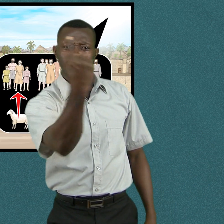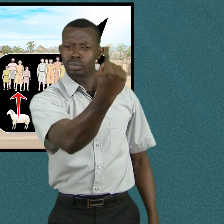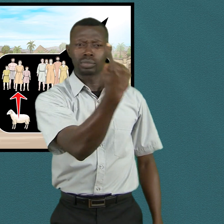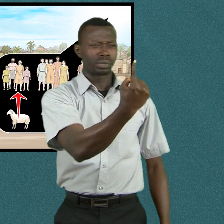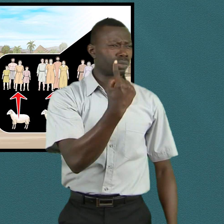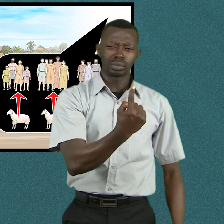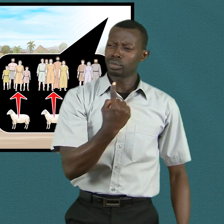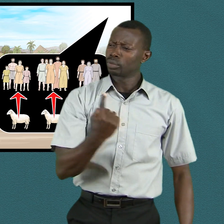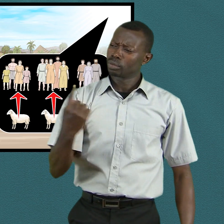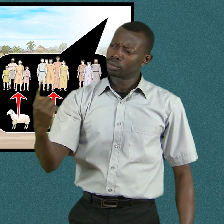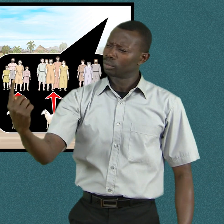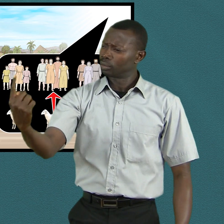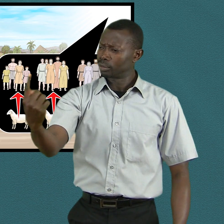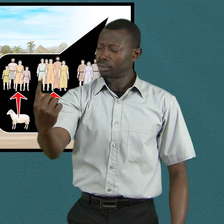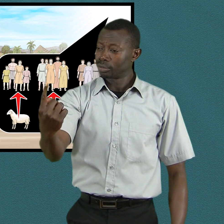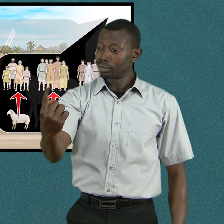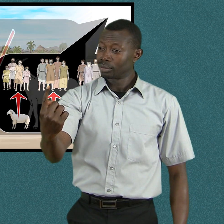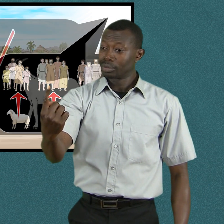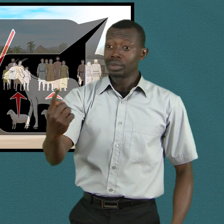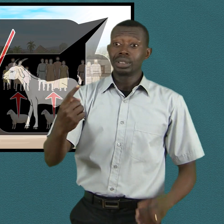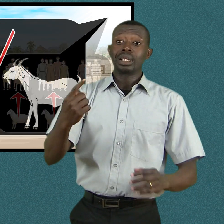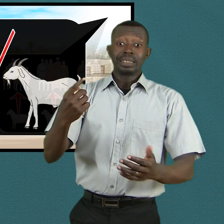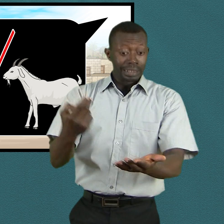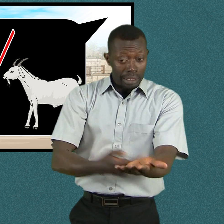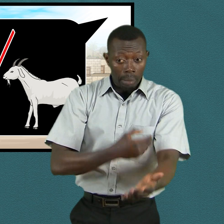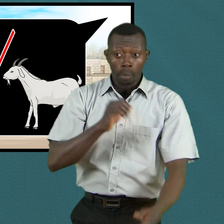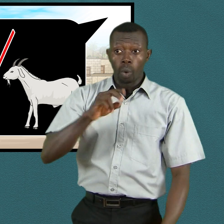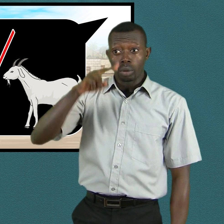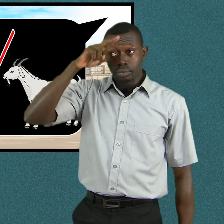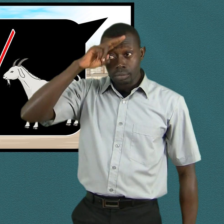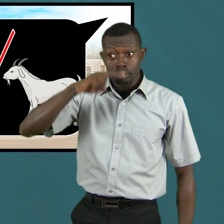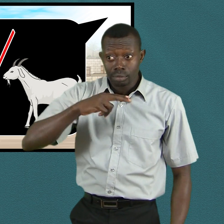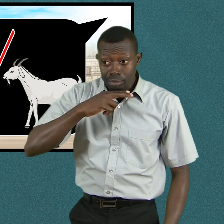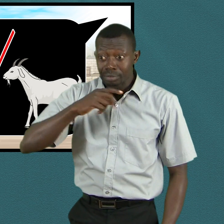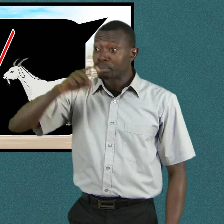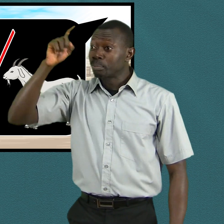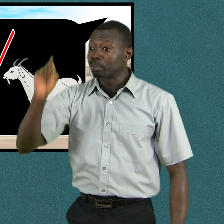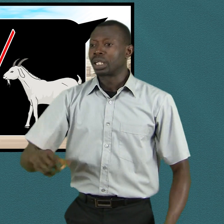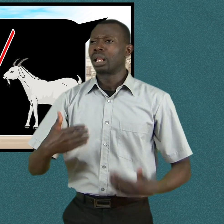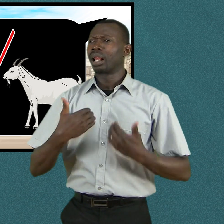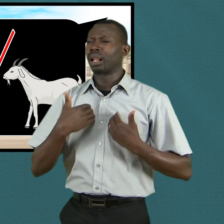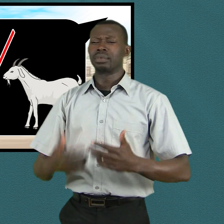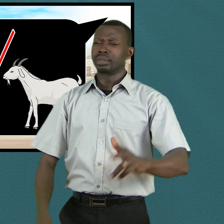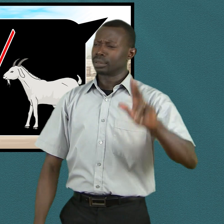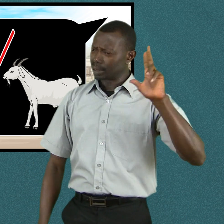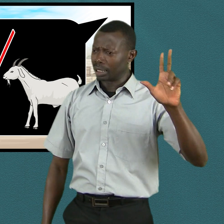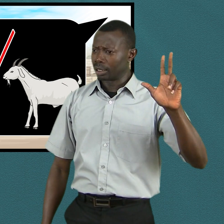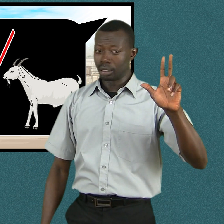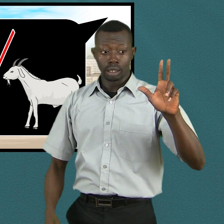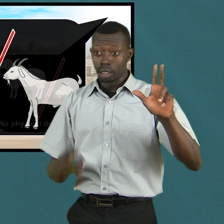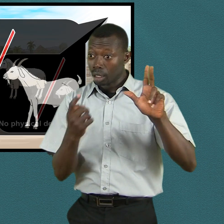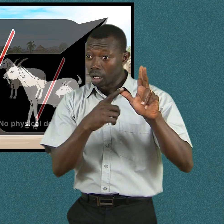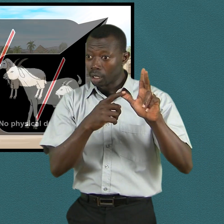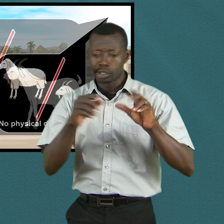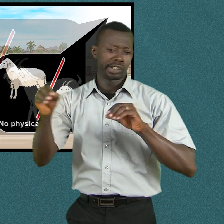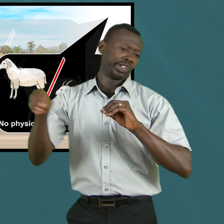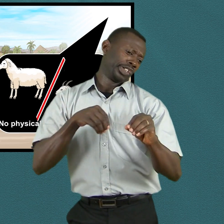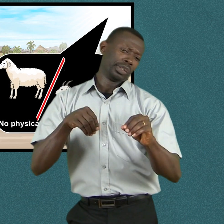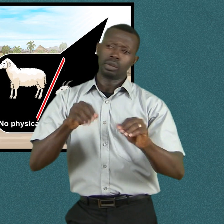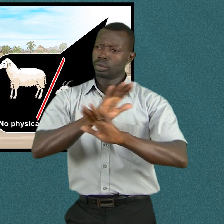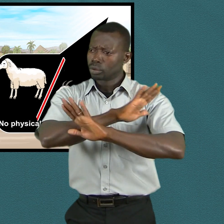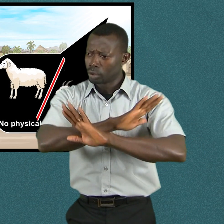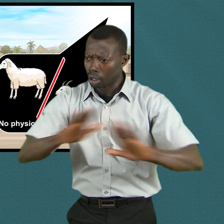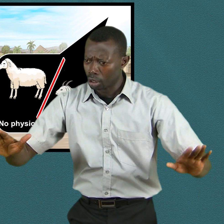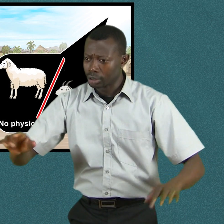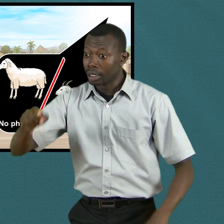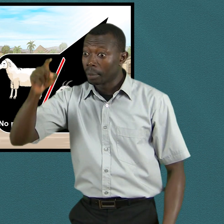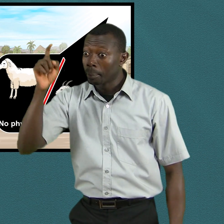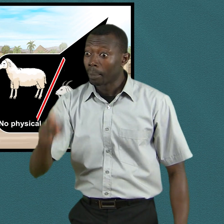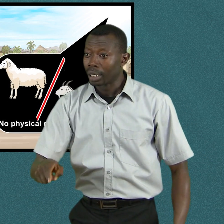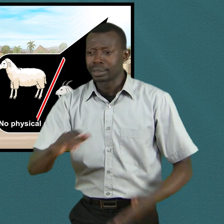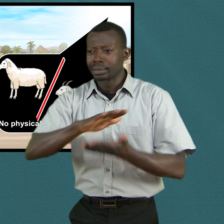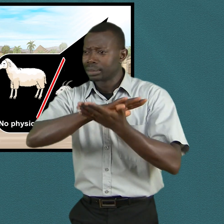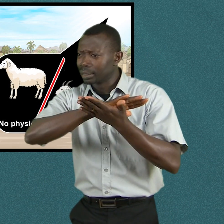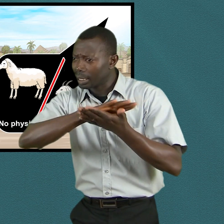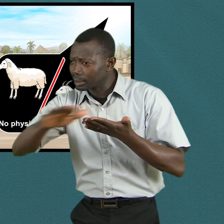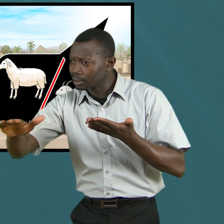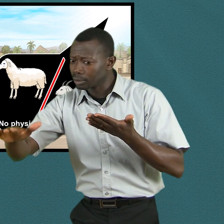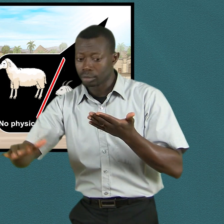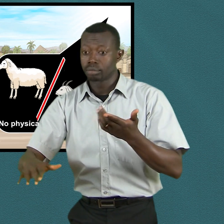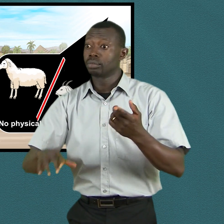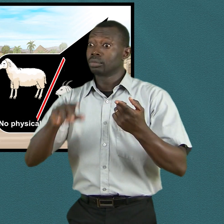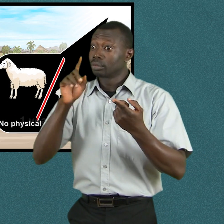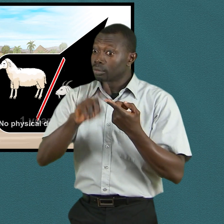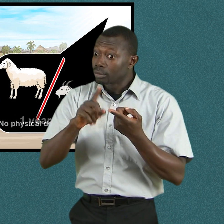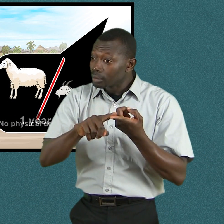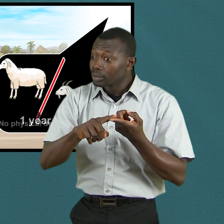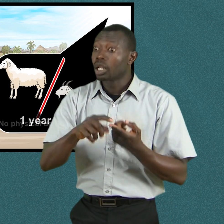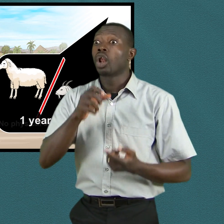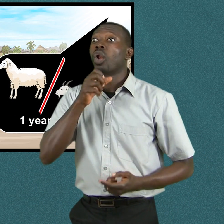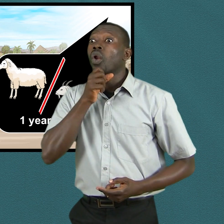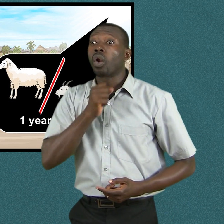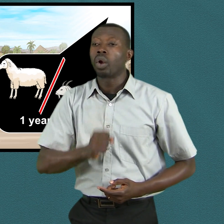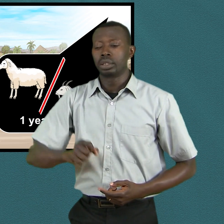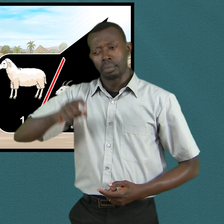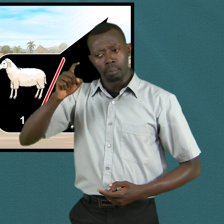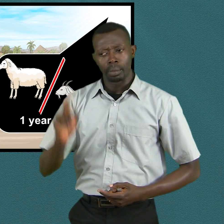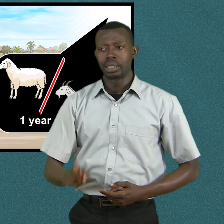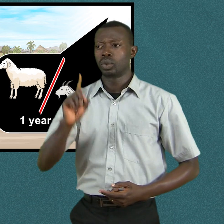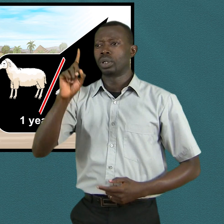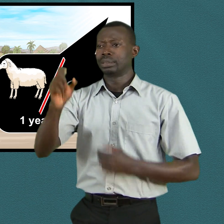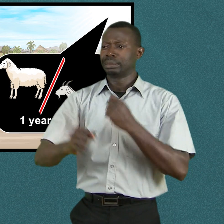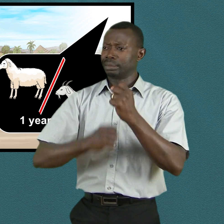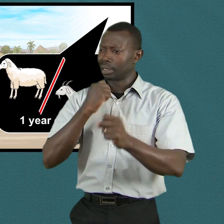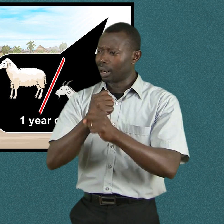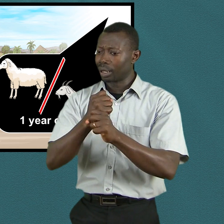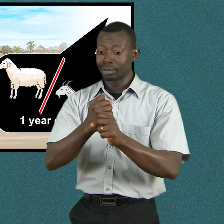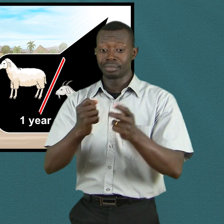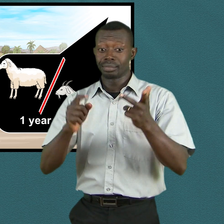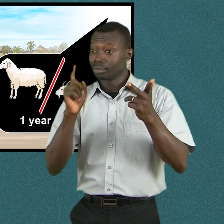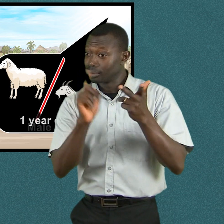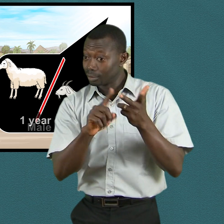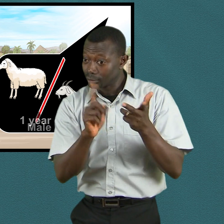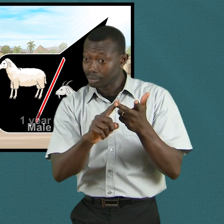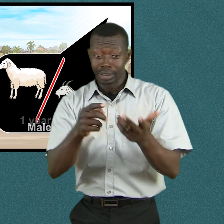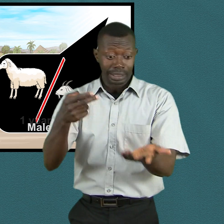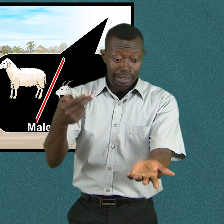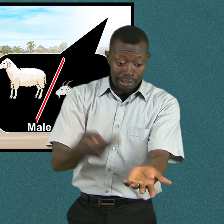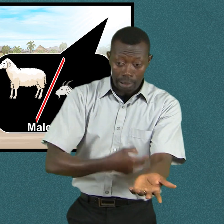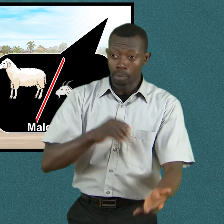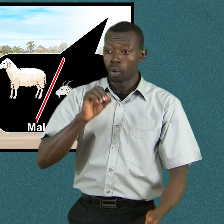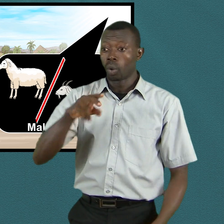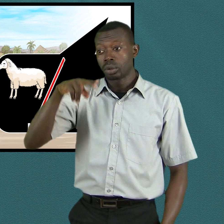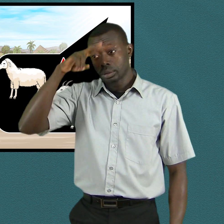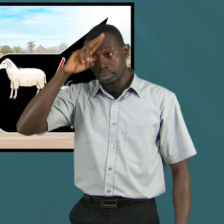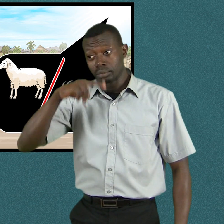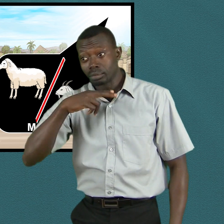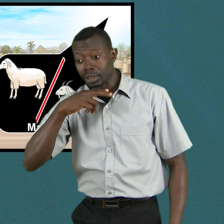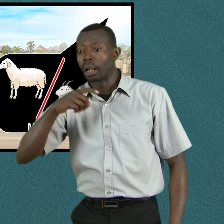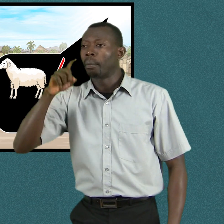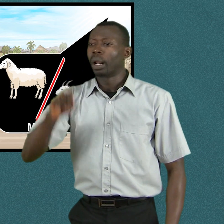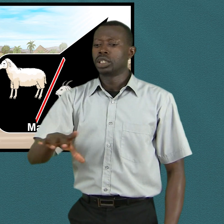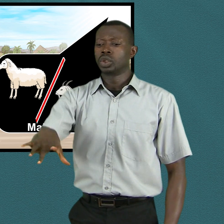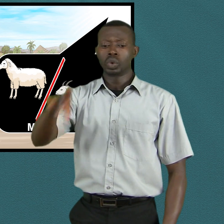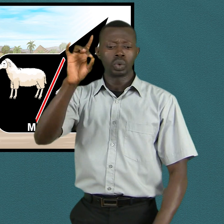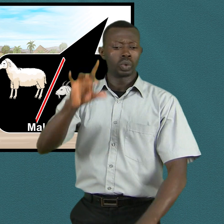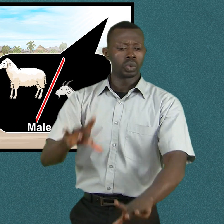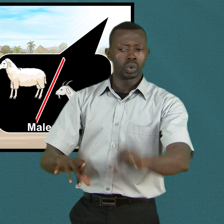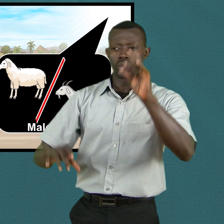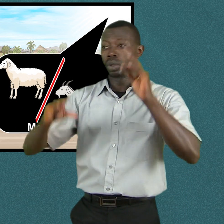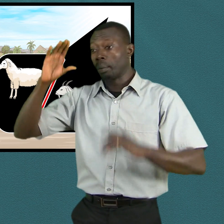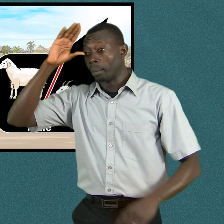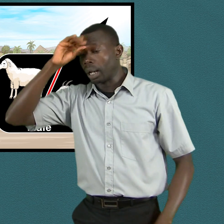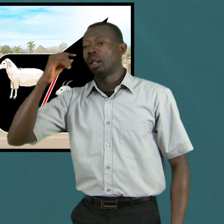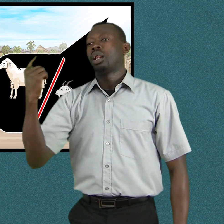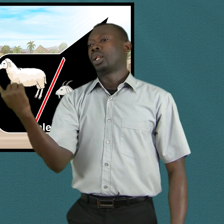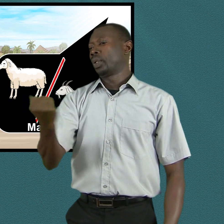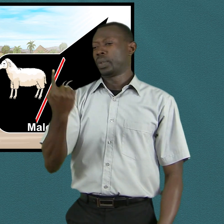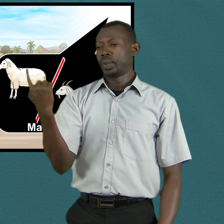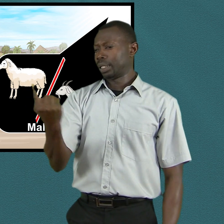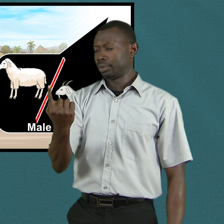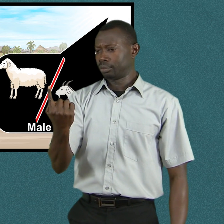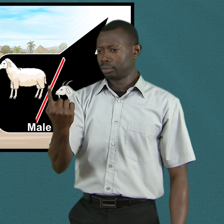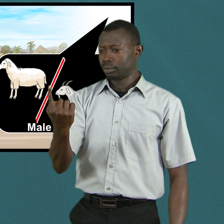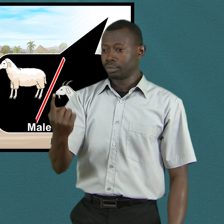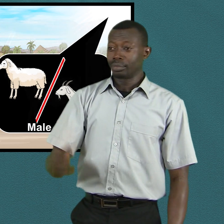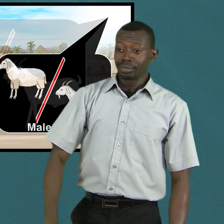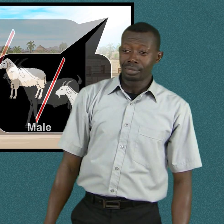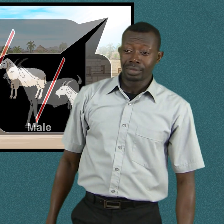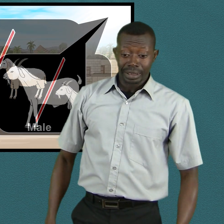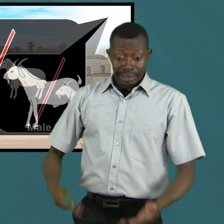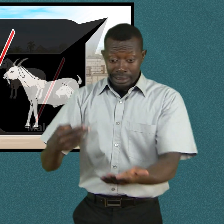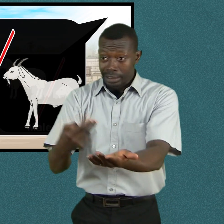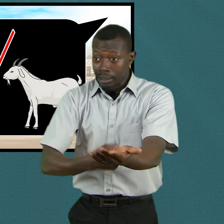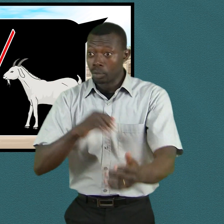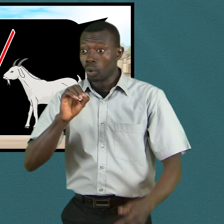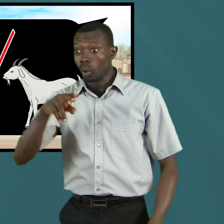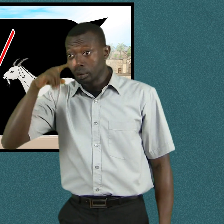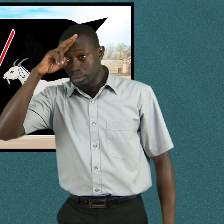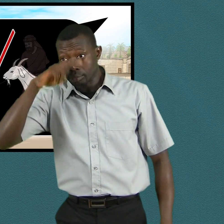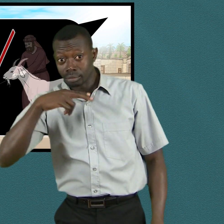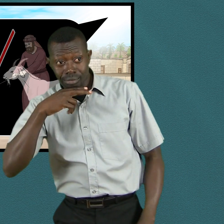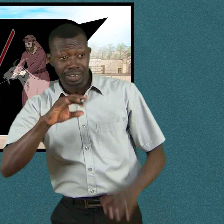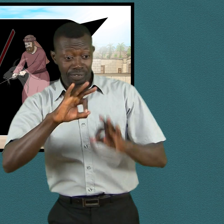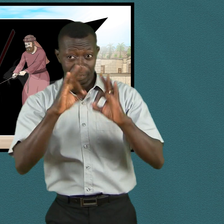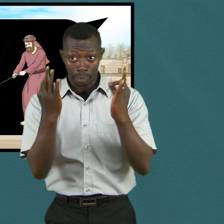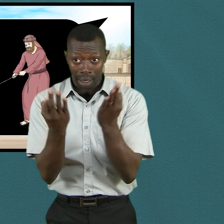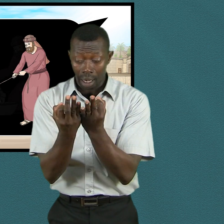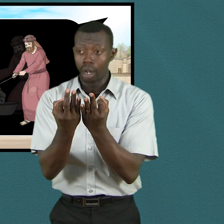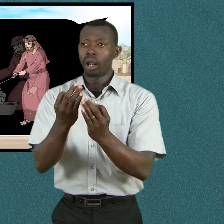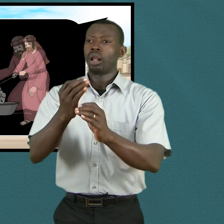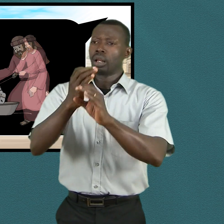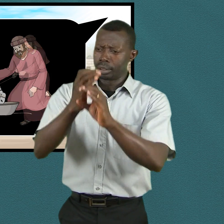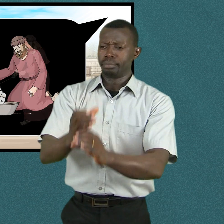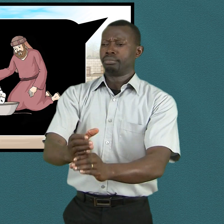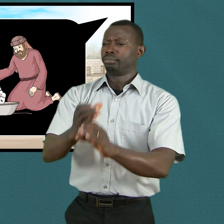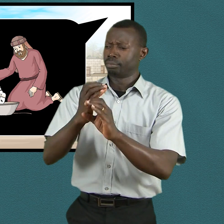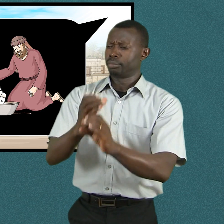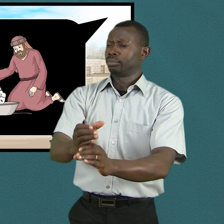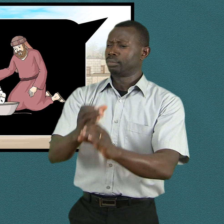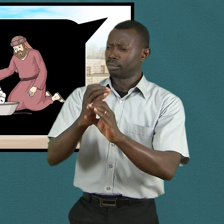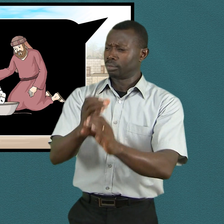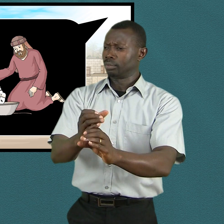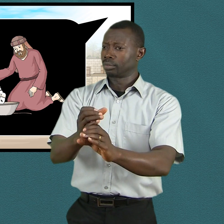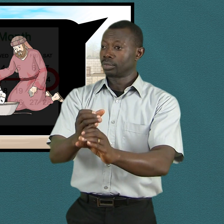Your lamb must be an unblemished year-old male, and you may take it from the sheep or the goats.